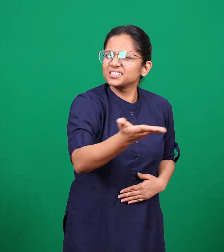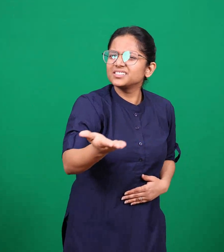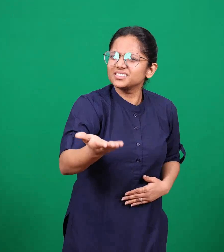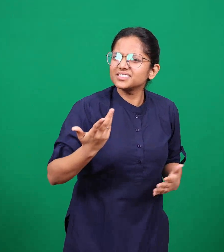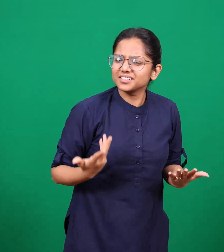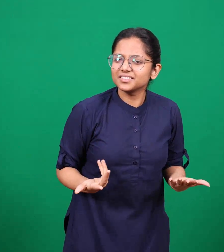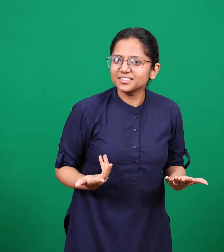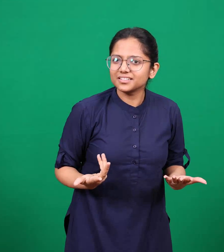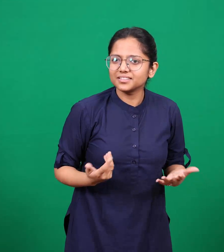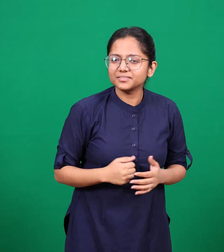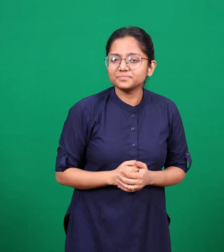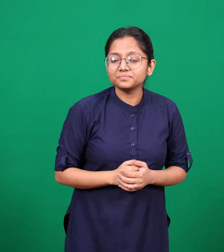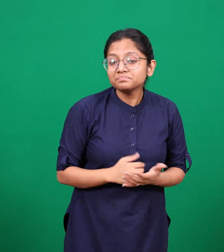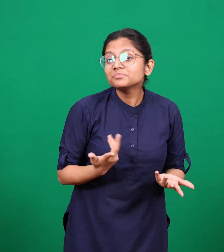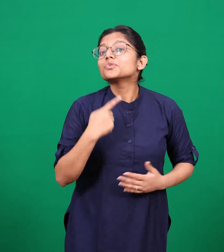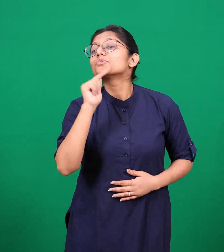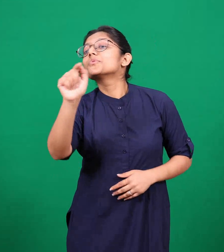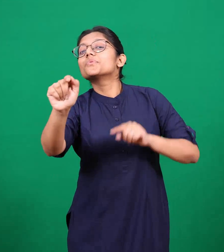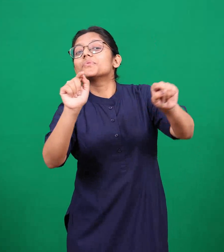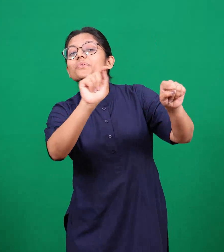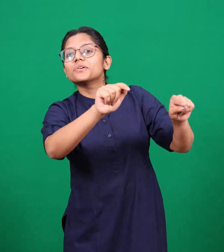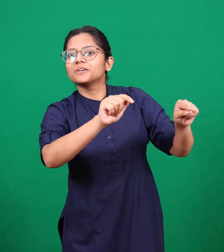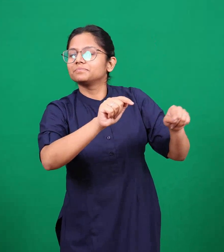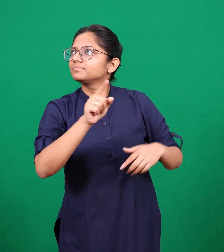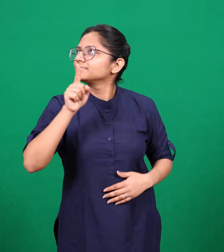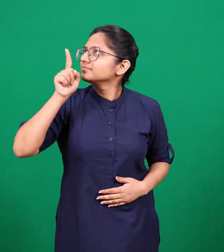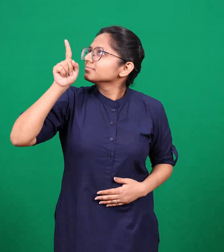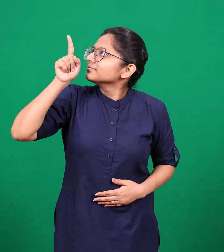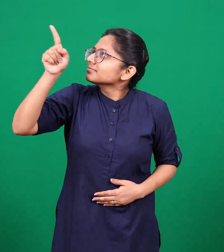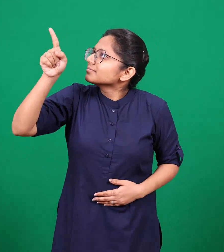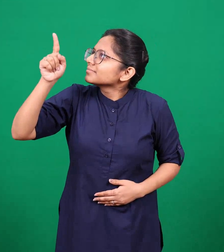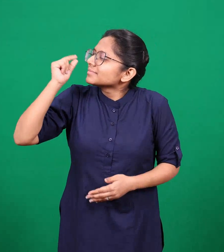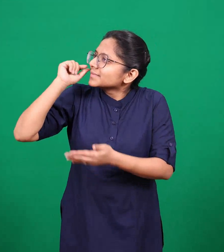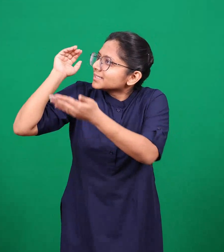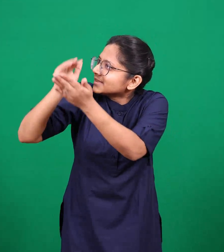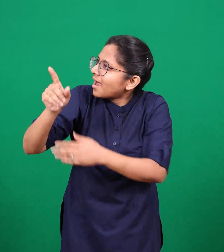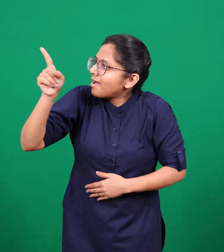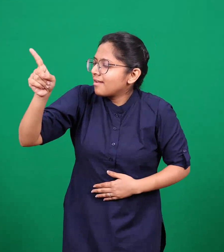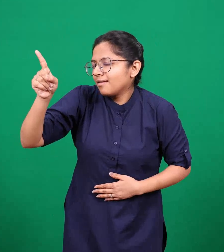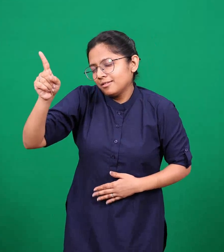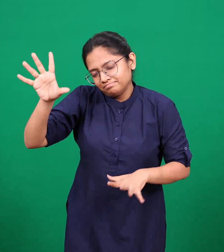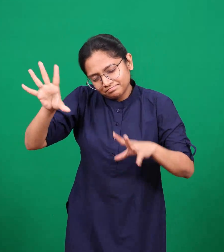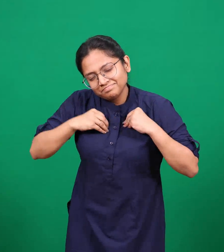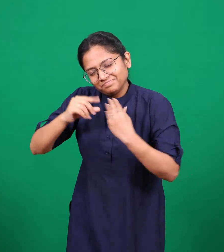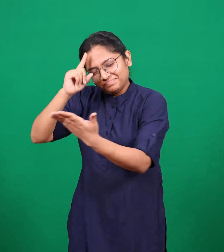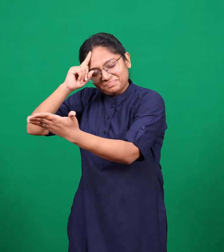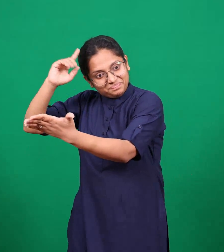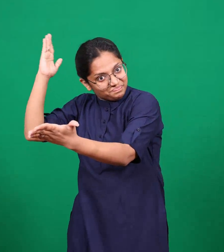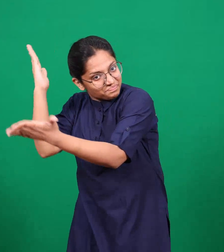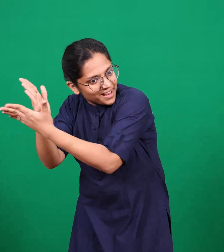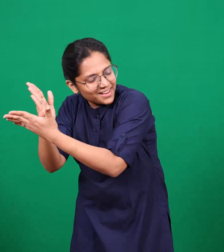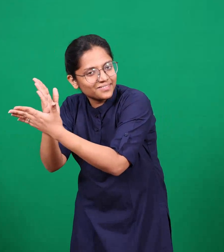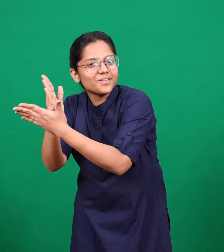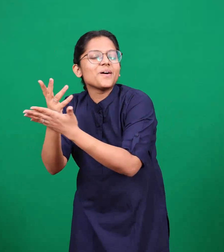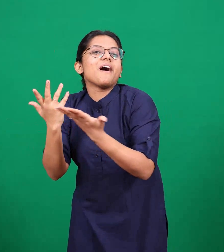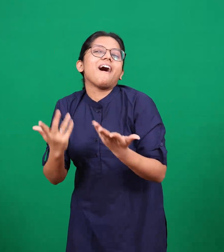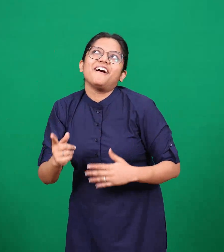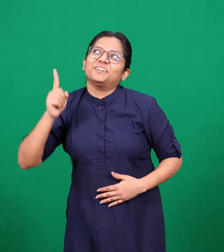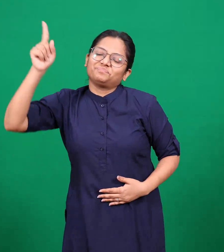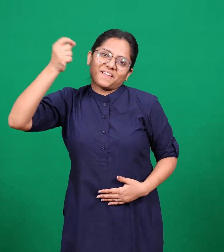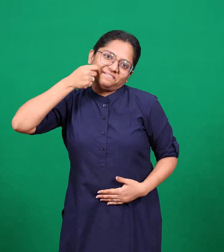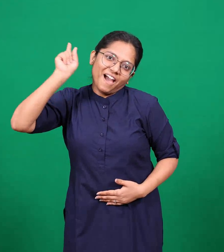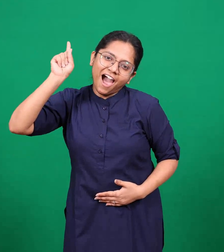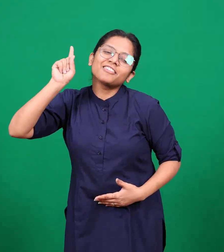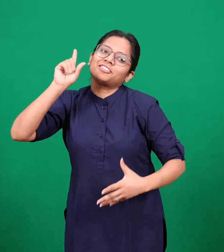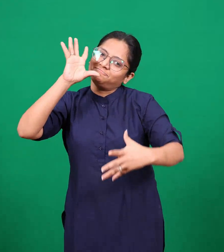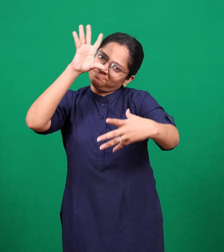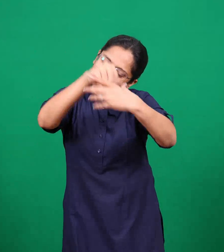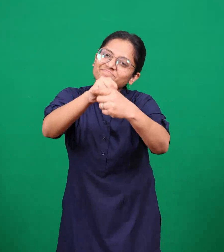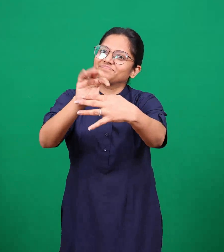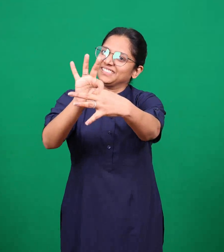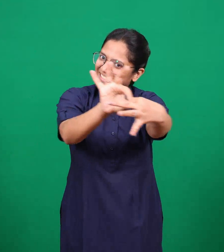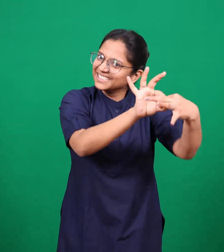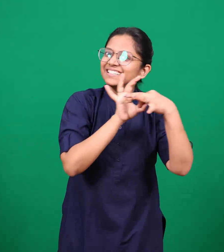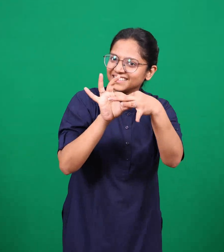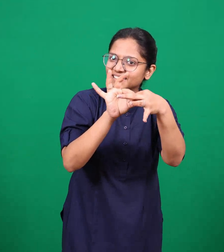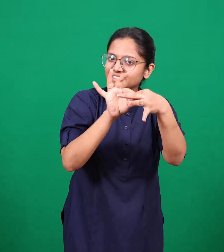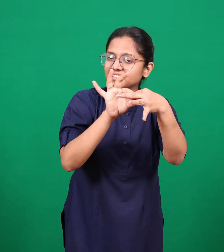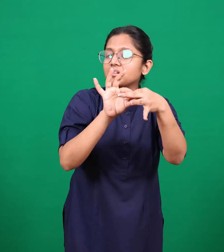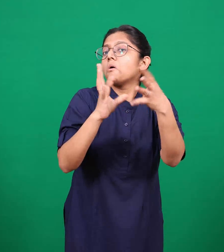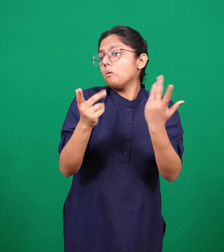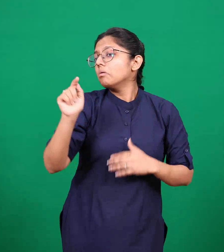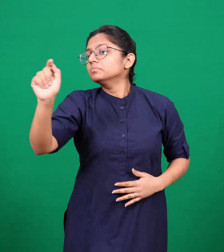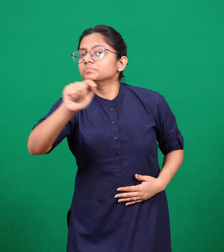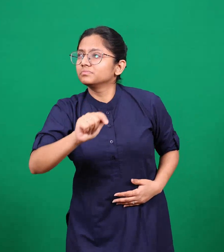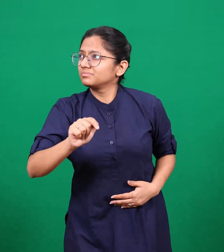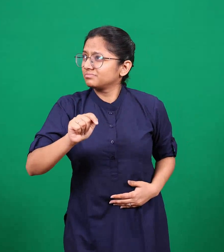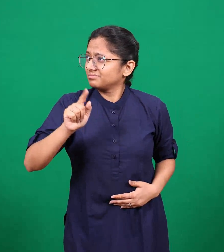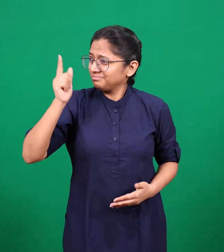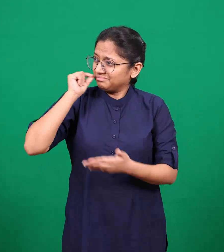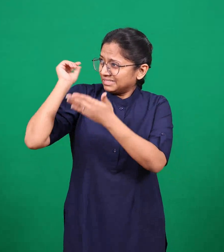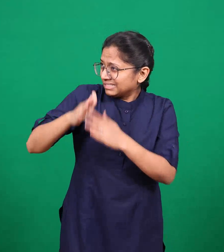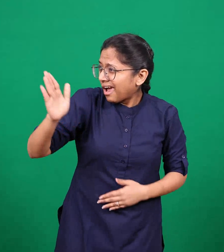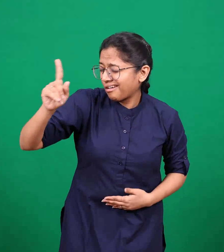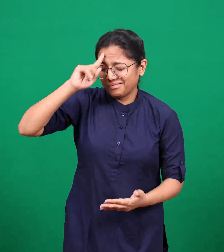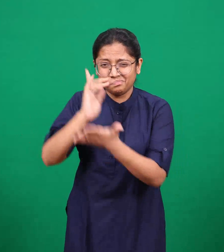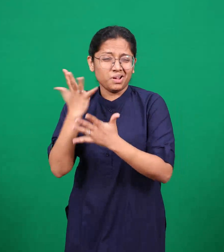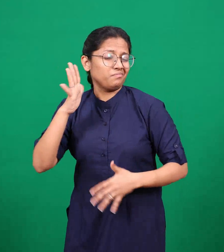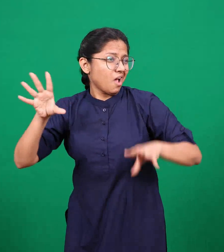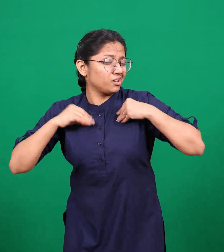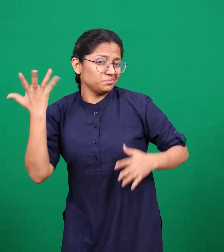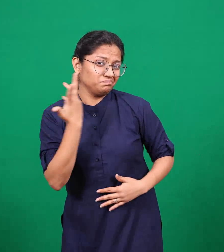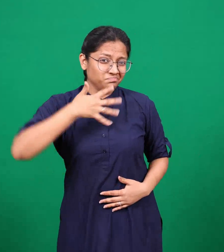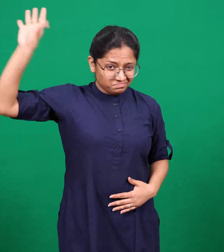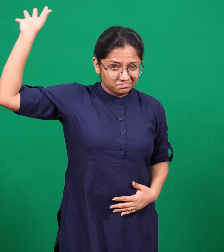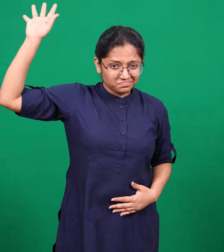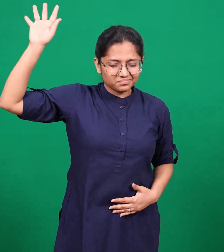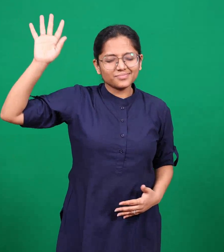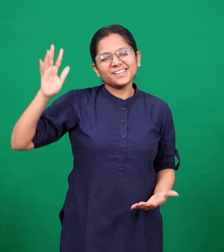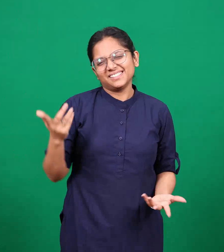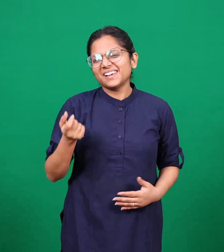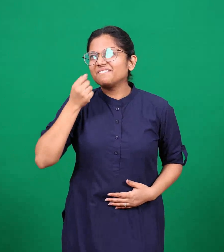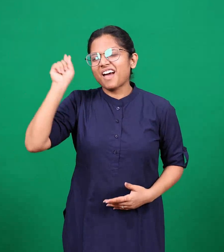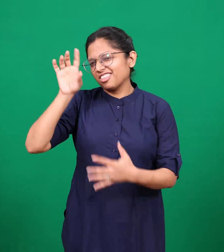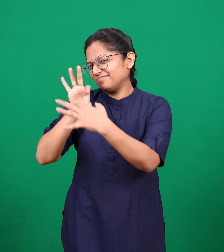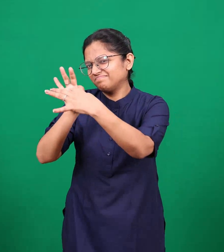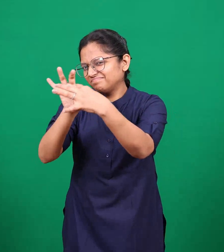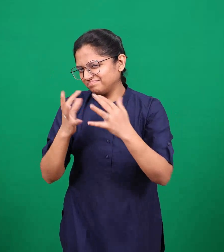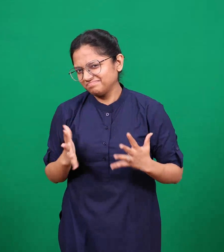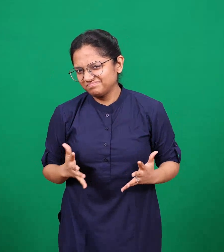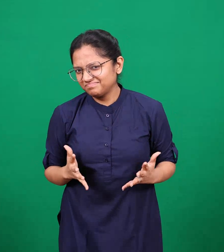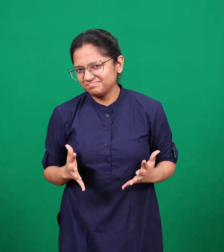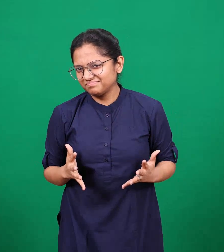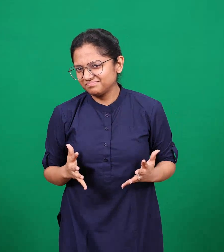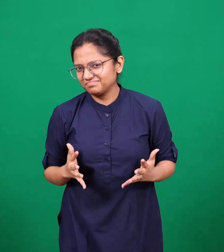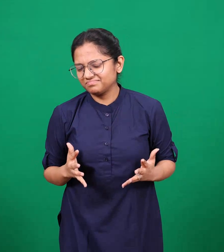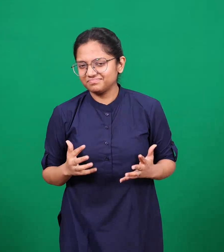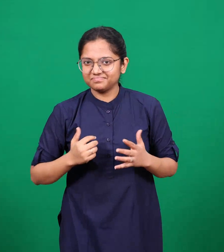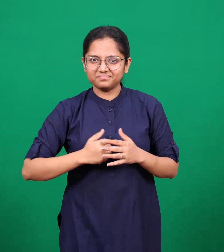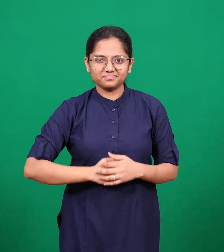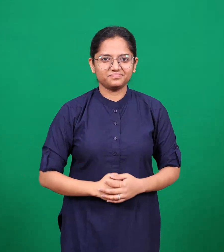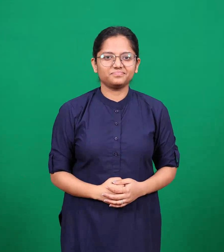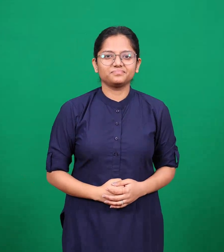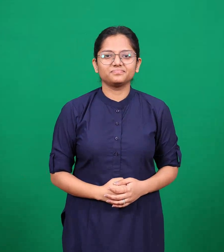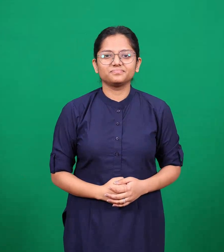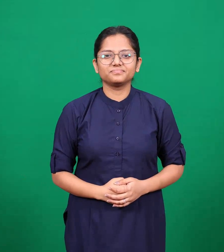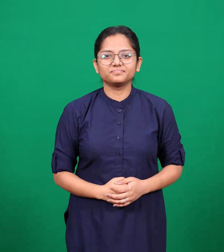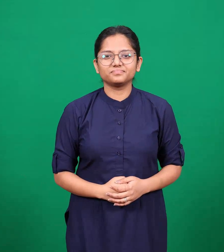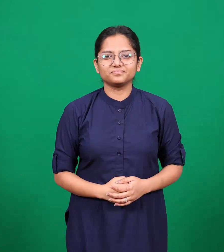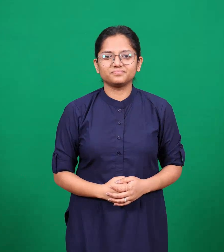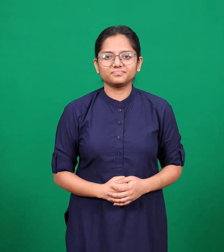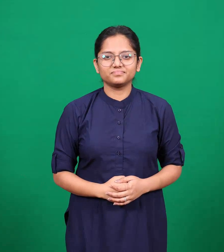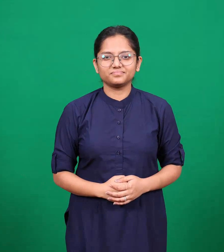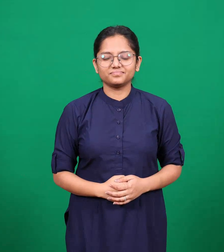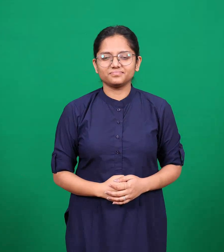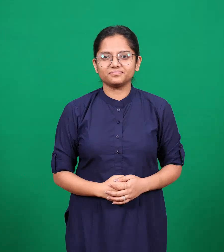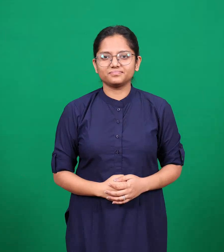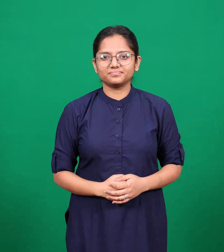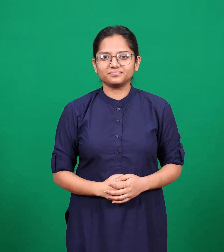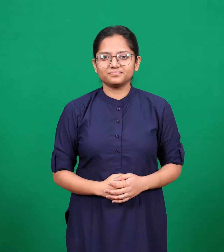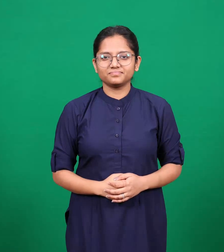Whoever denies the Son does not have the Father, but whoever confesses the Son has the Father as well.